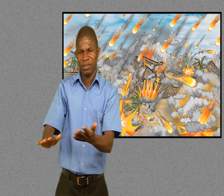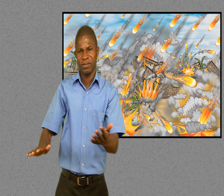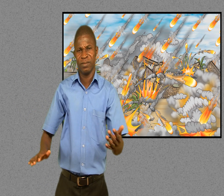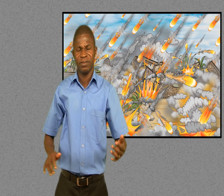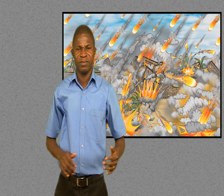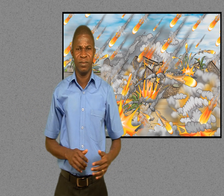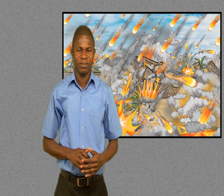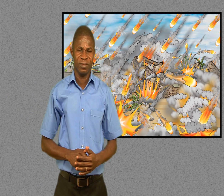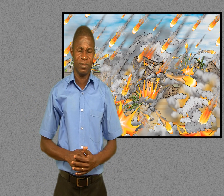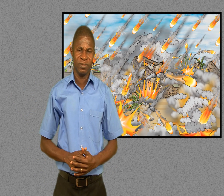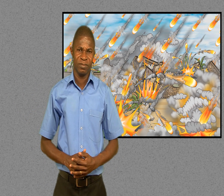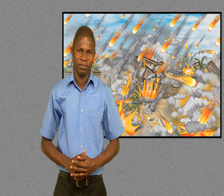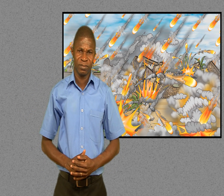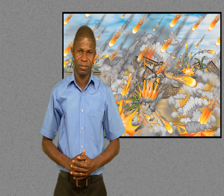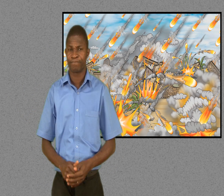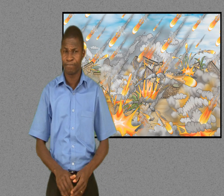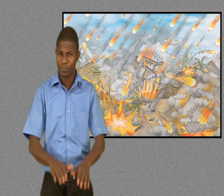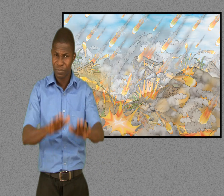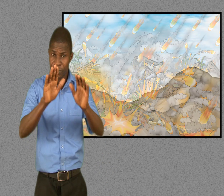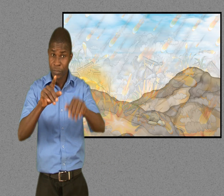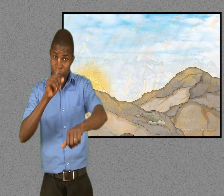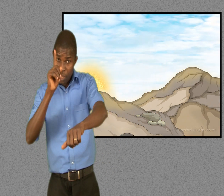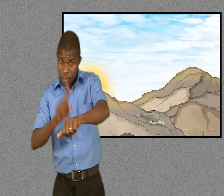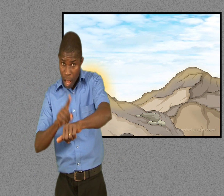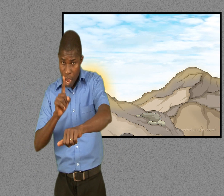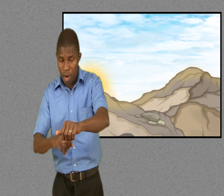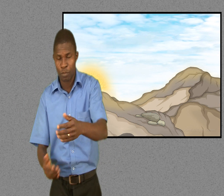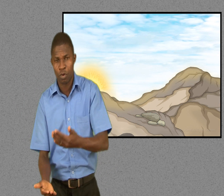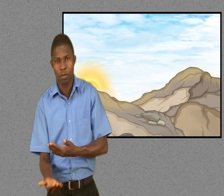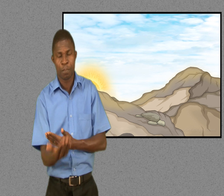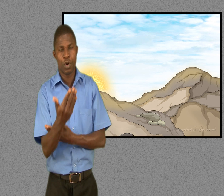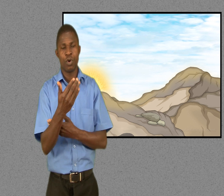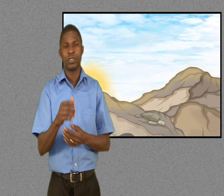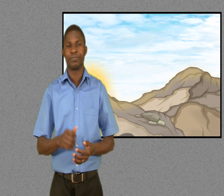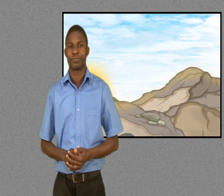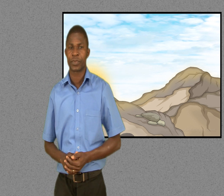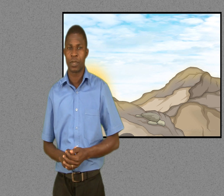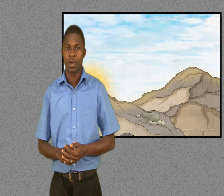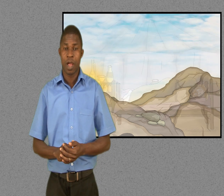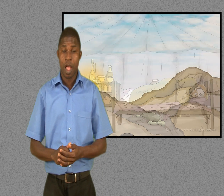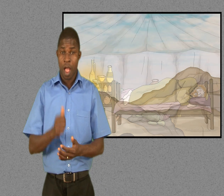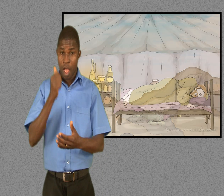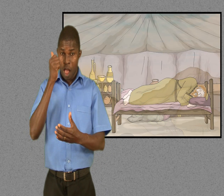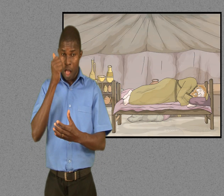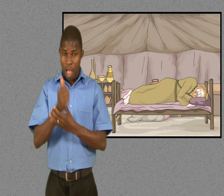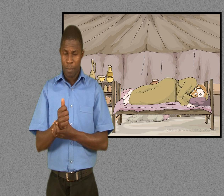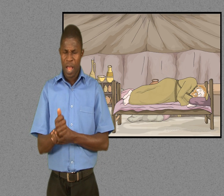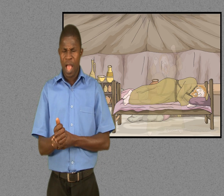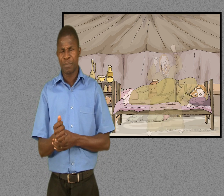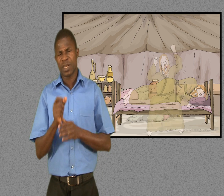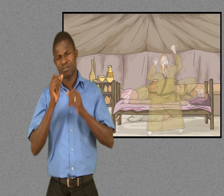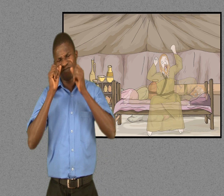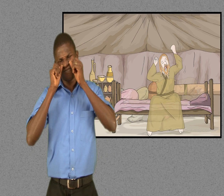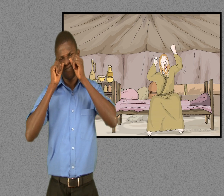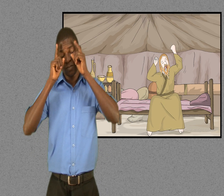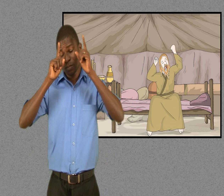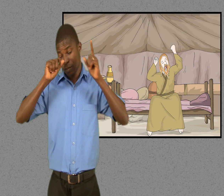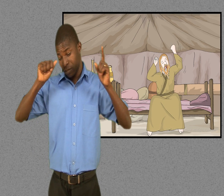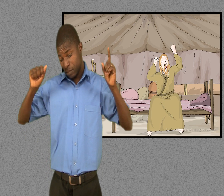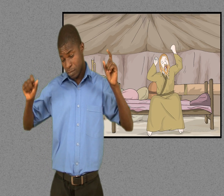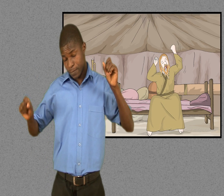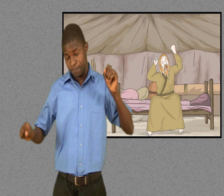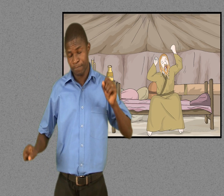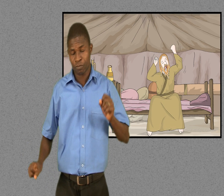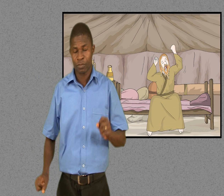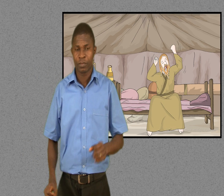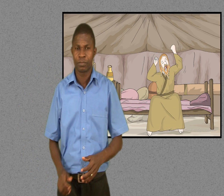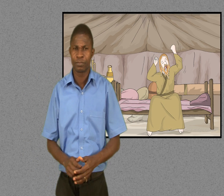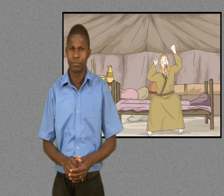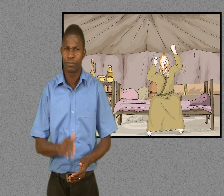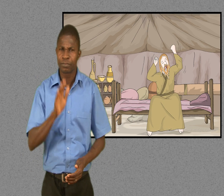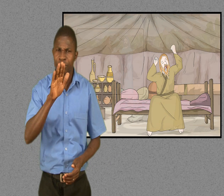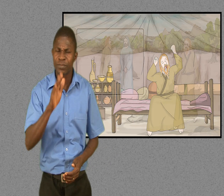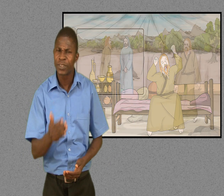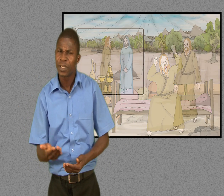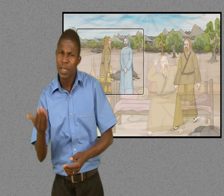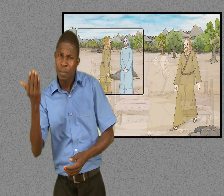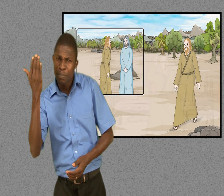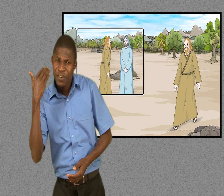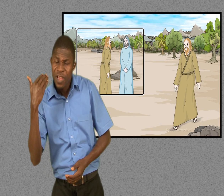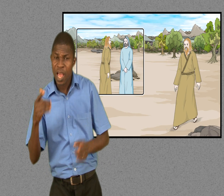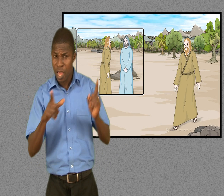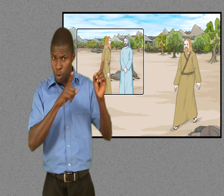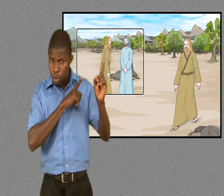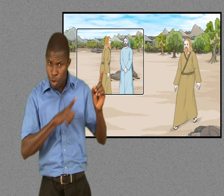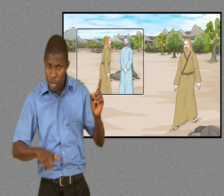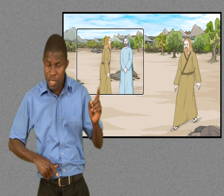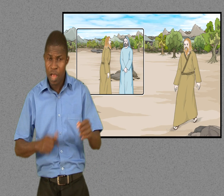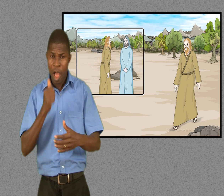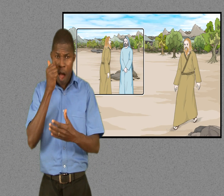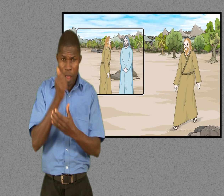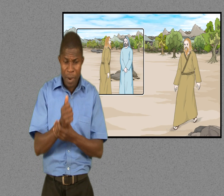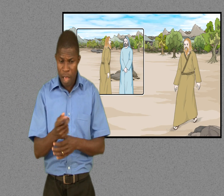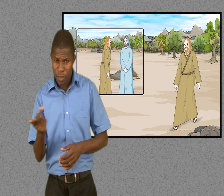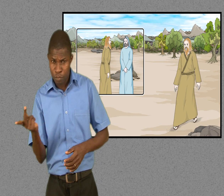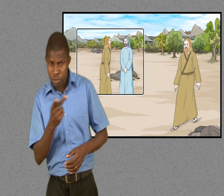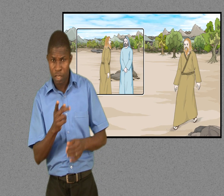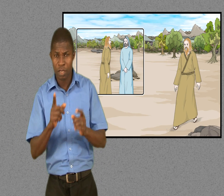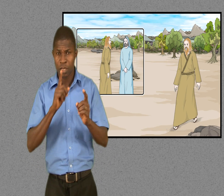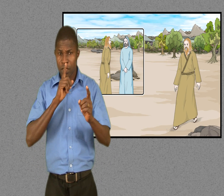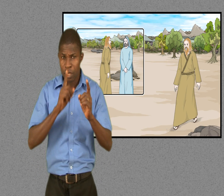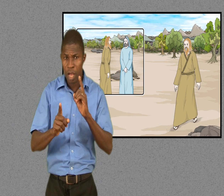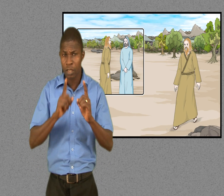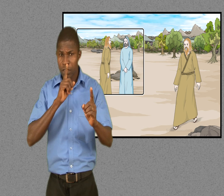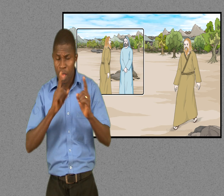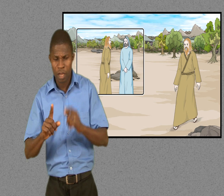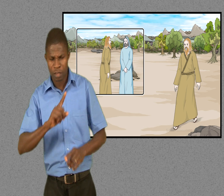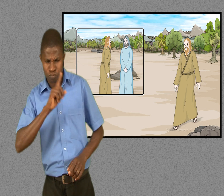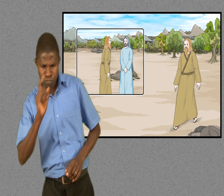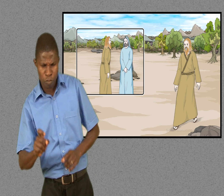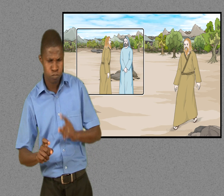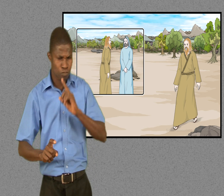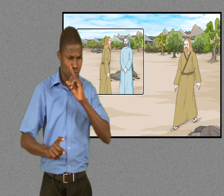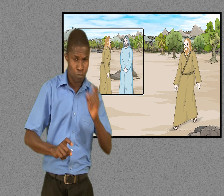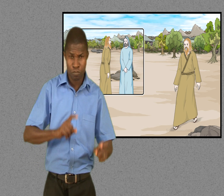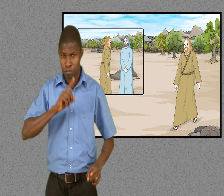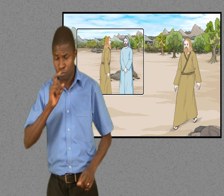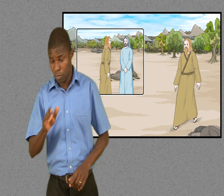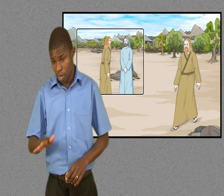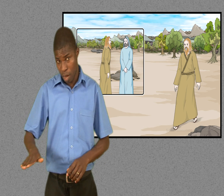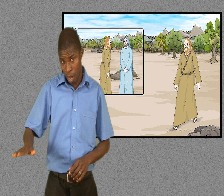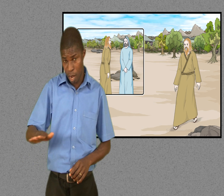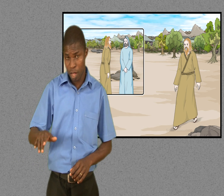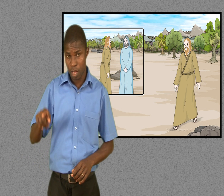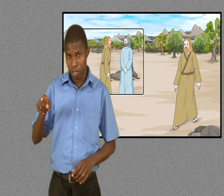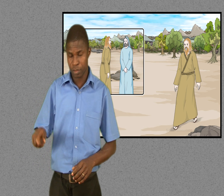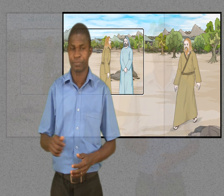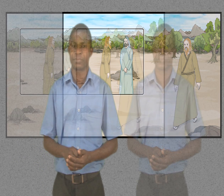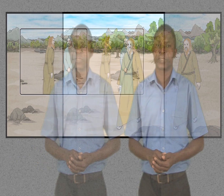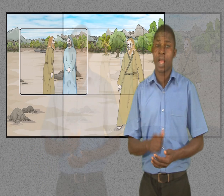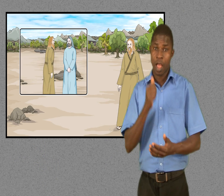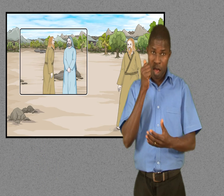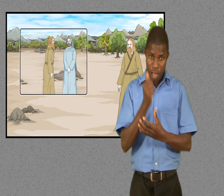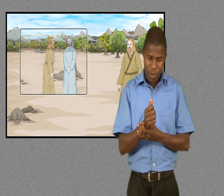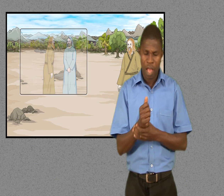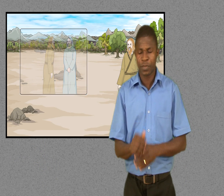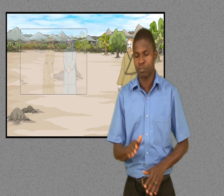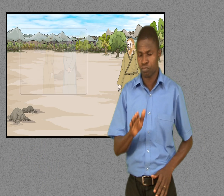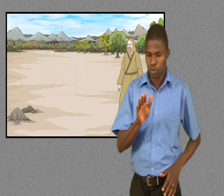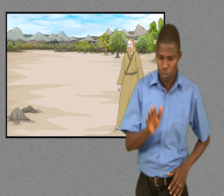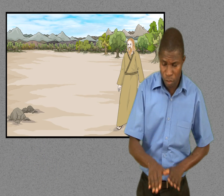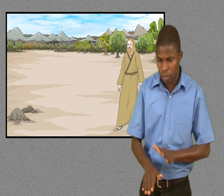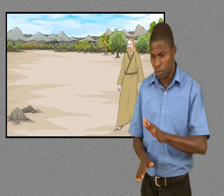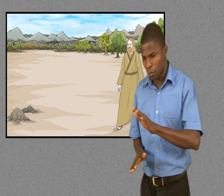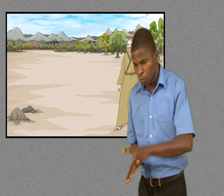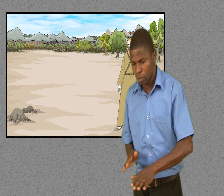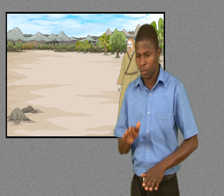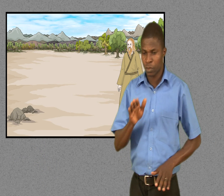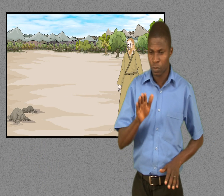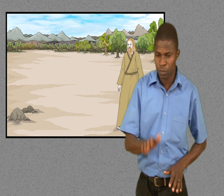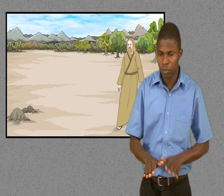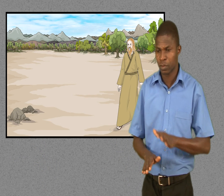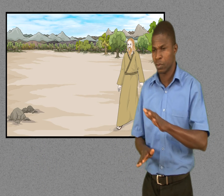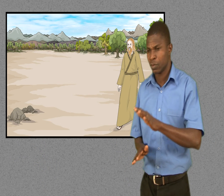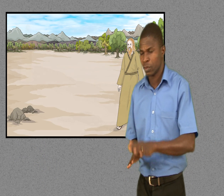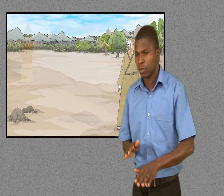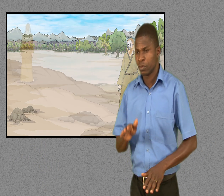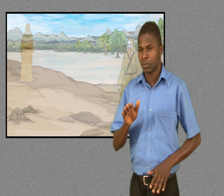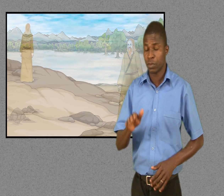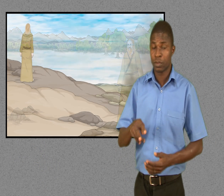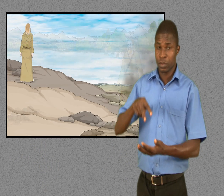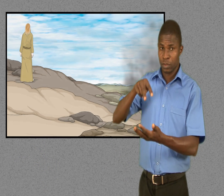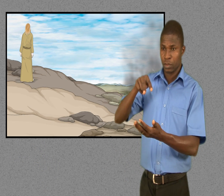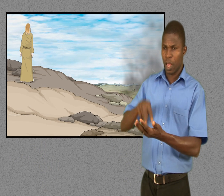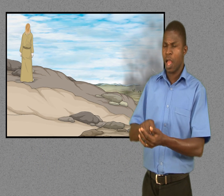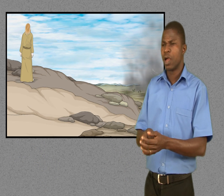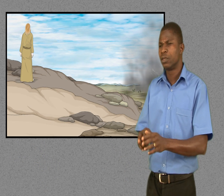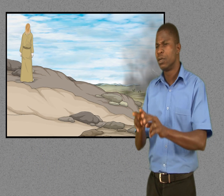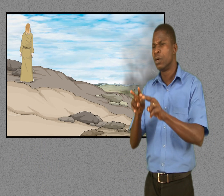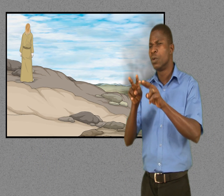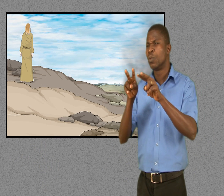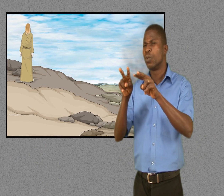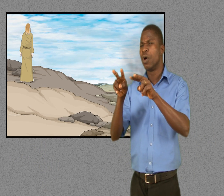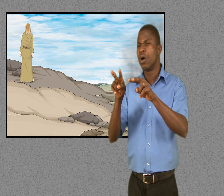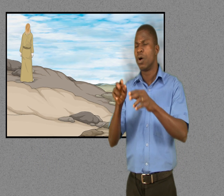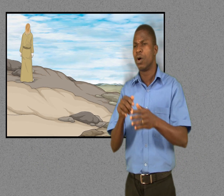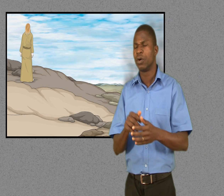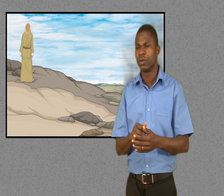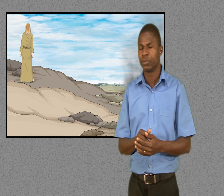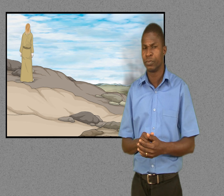Early the next morning, Abraham got up and returned to the place where he had stood before the LORD.